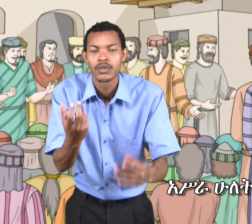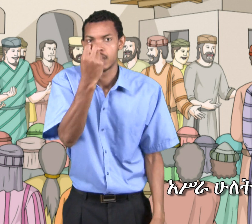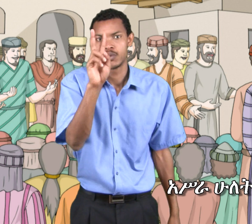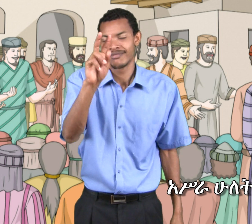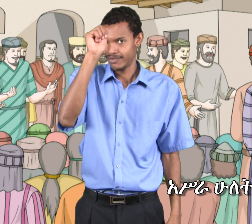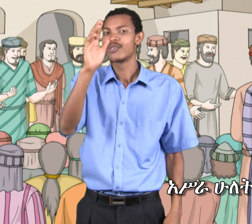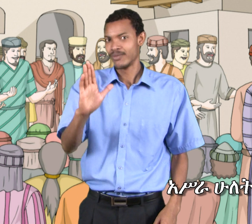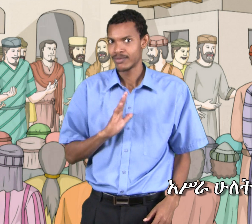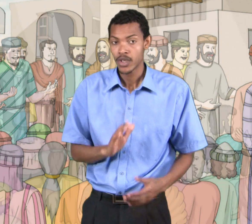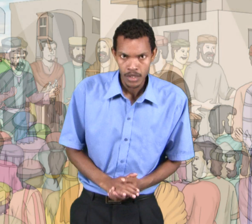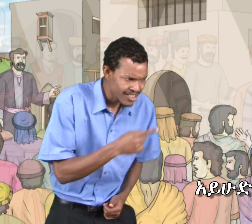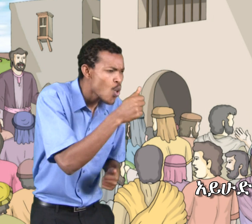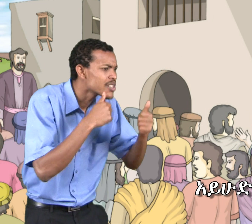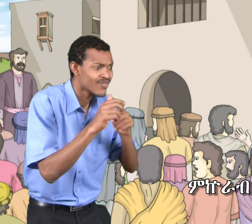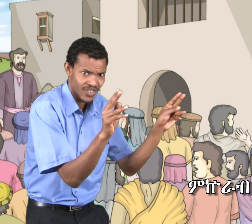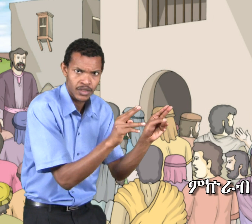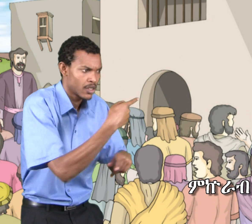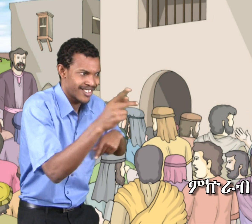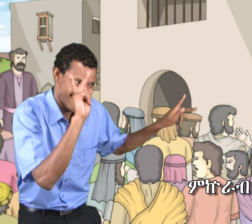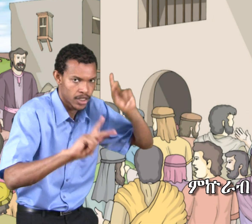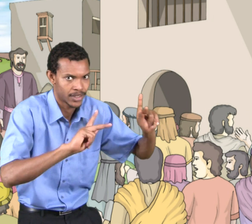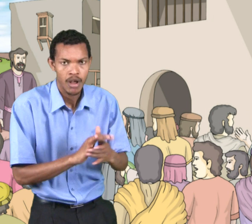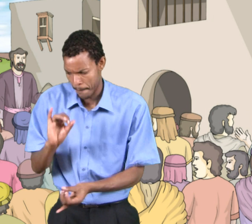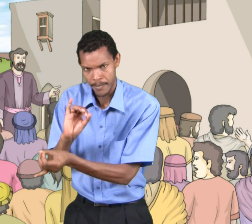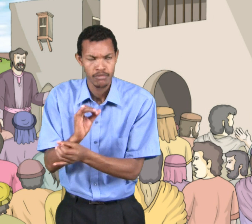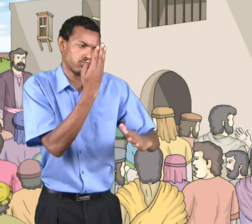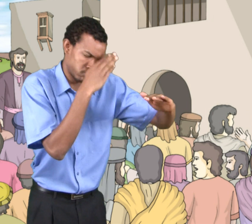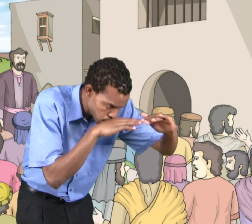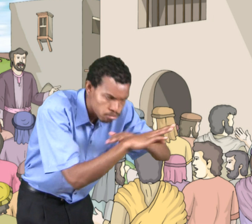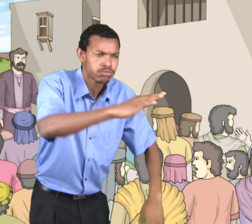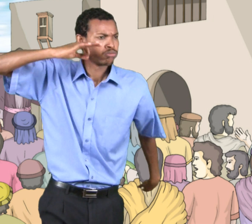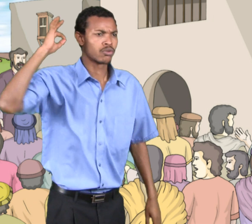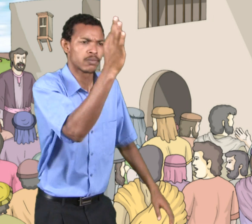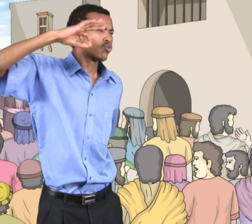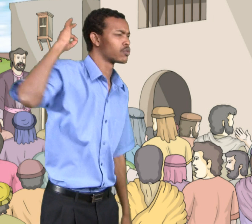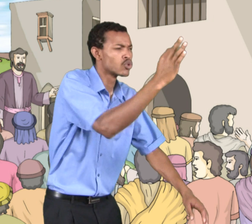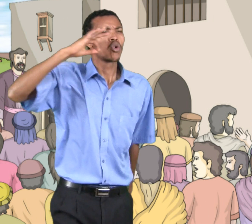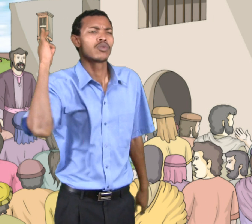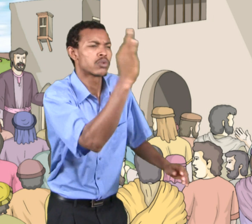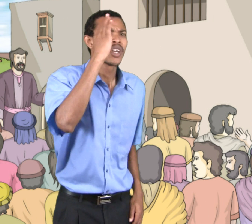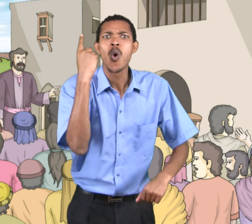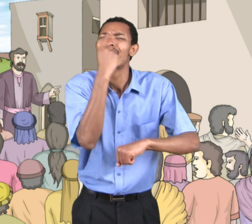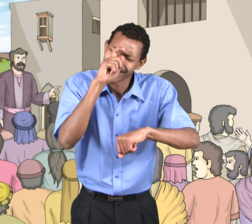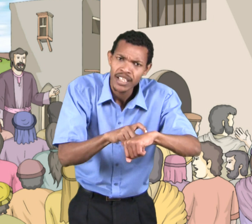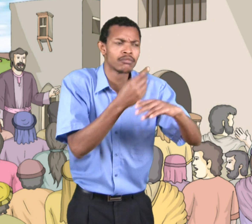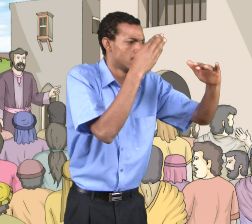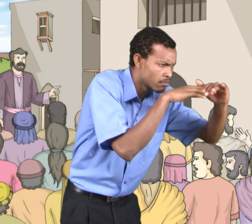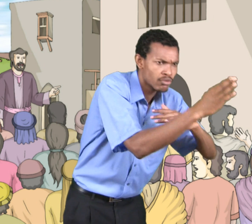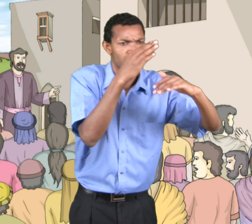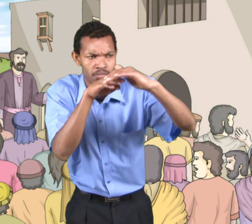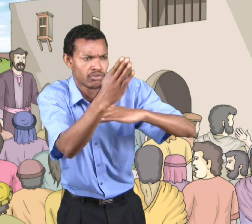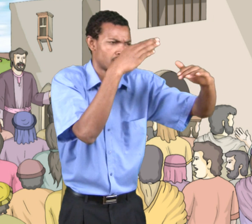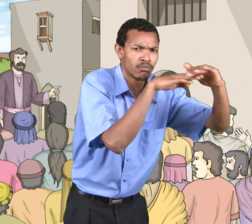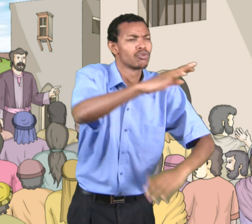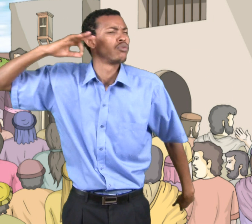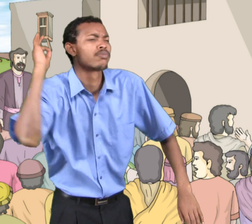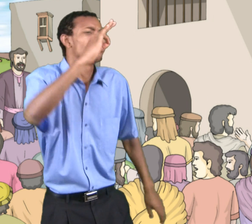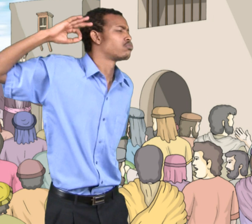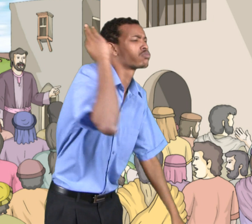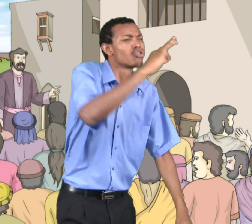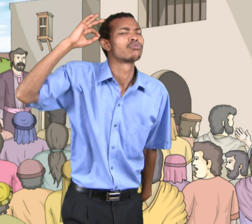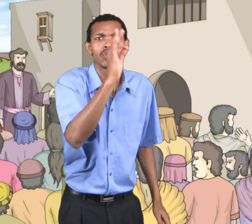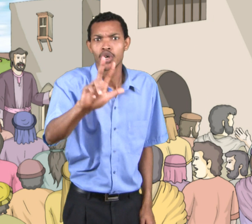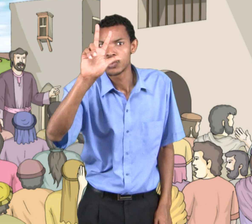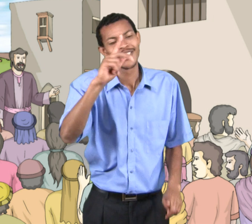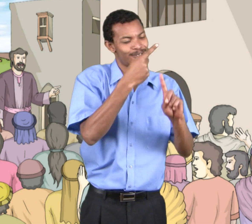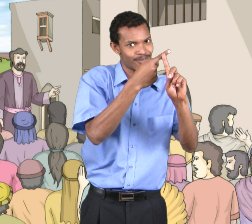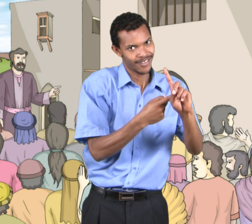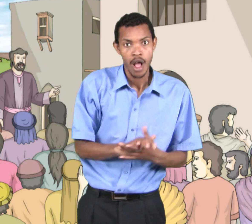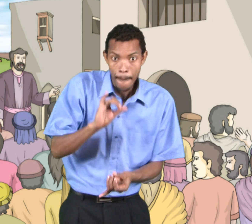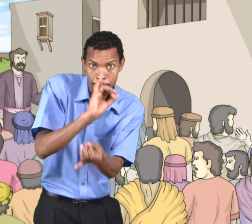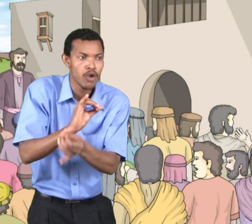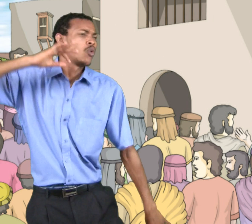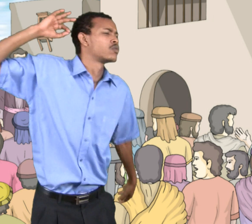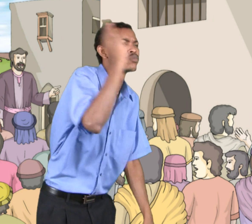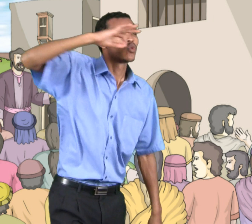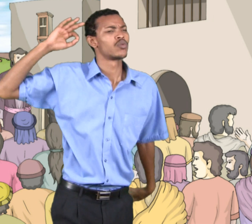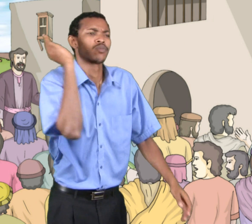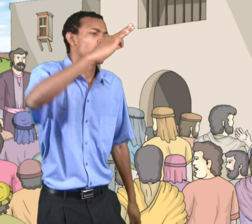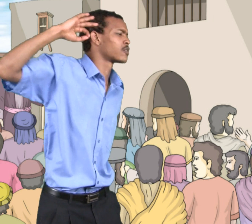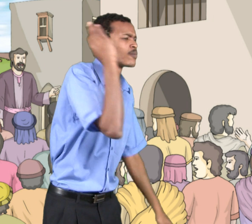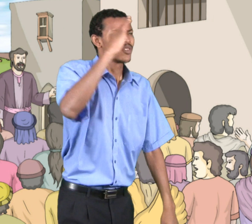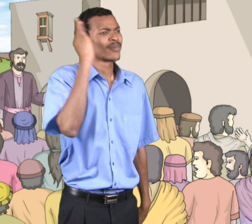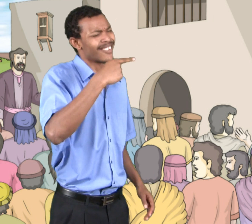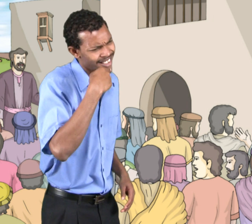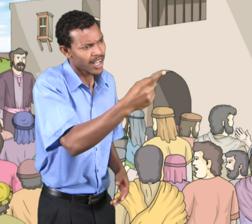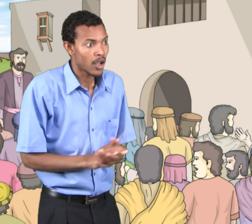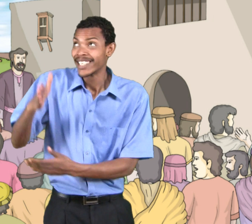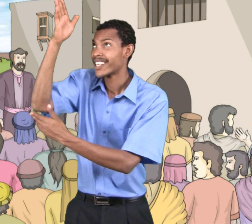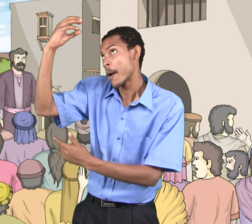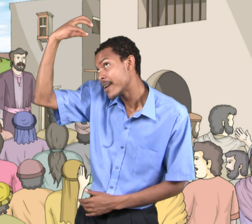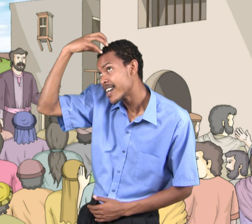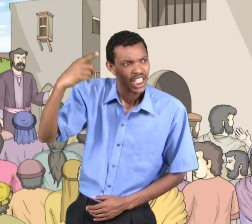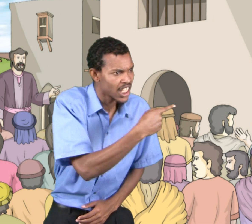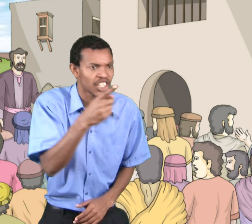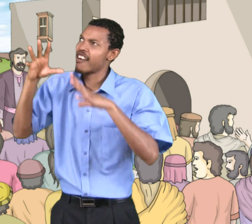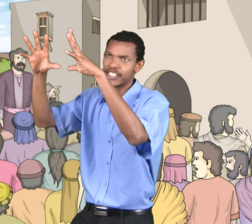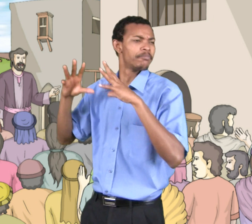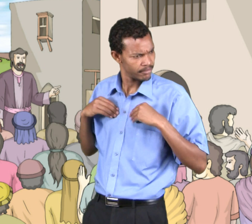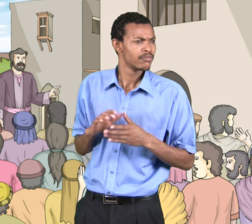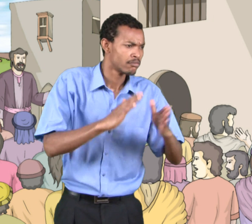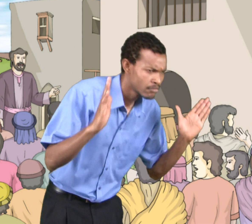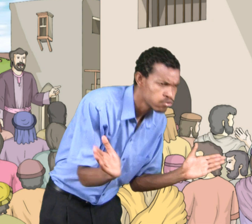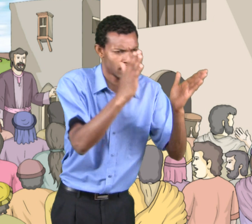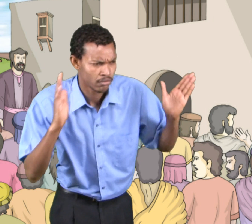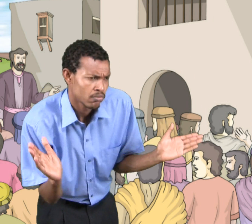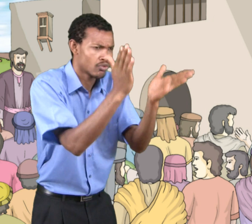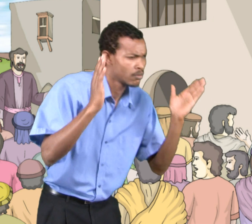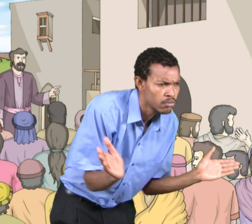Then Paul went into the synagogue and spoke boldly there for three months, arguing persuasively about the kingdom of God.